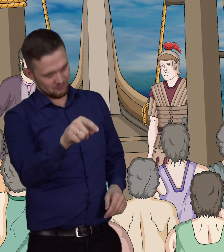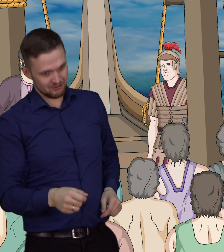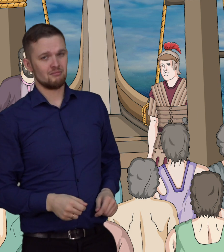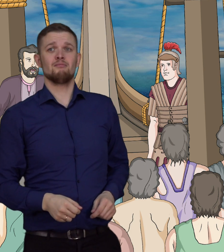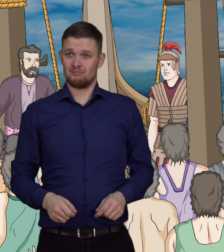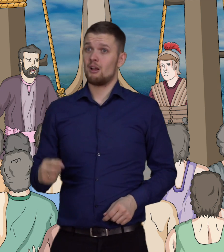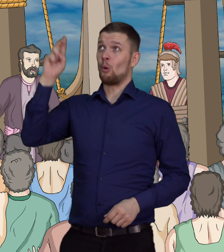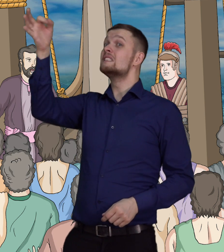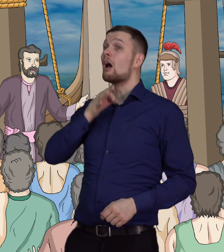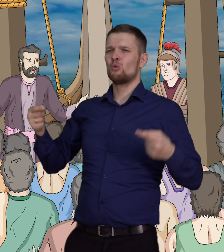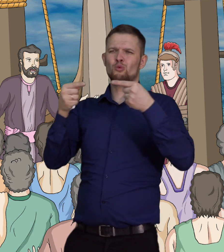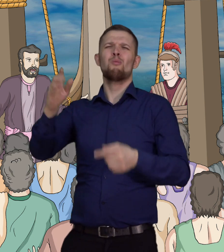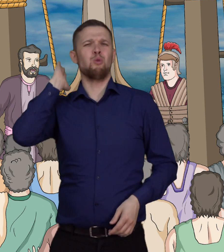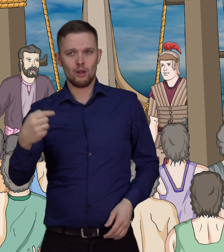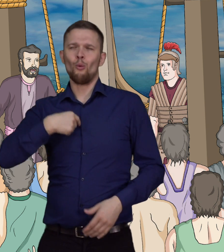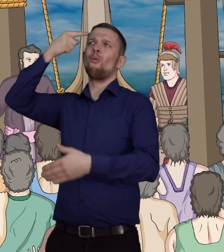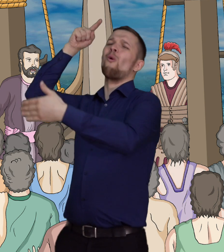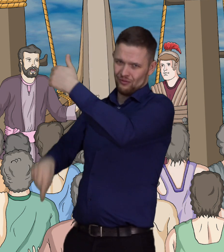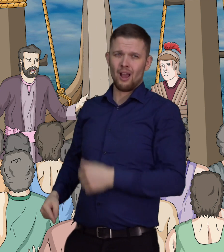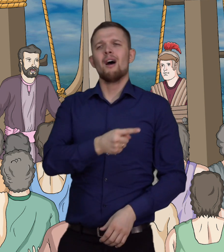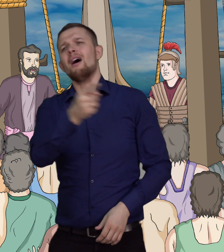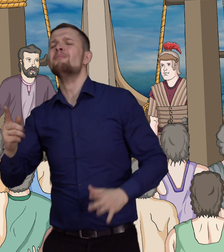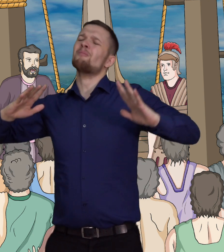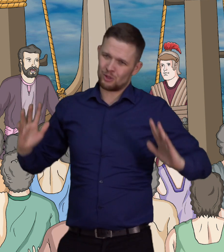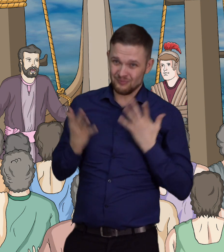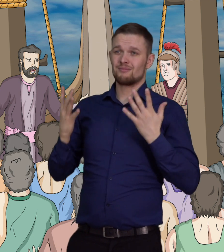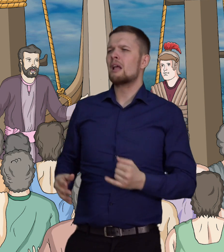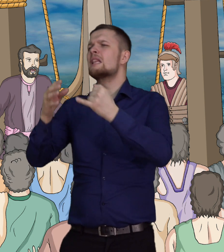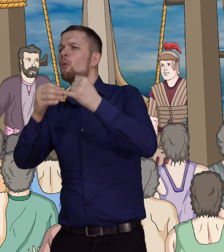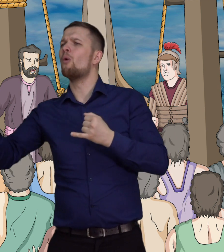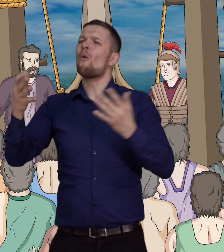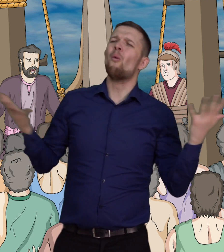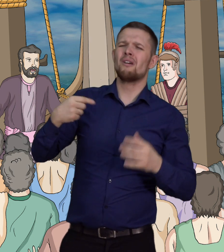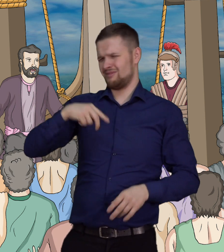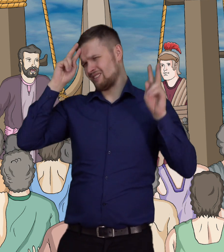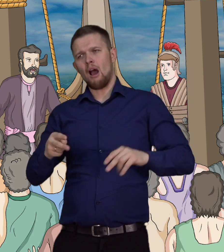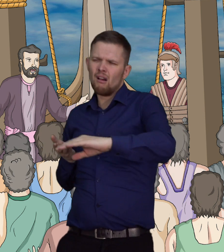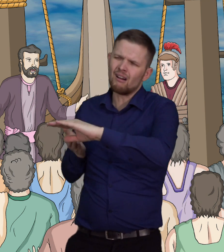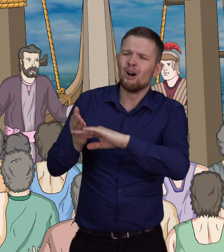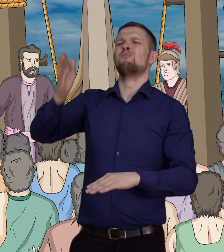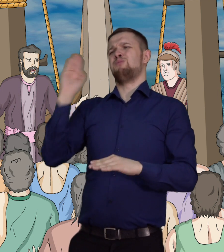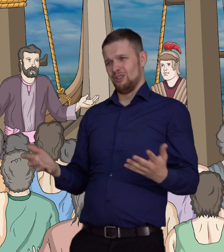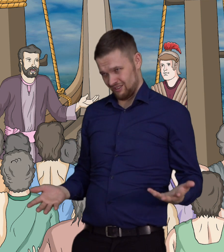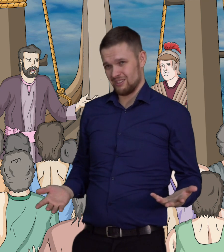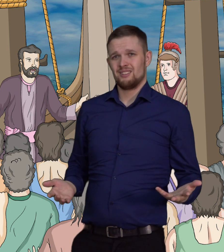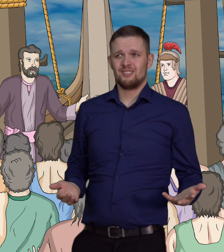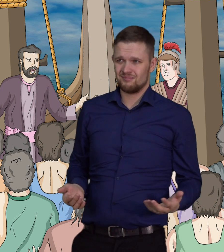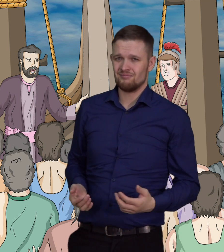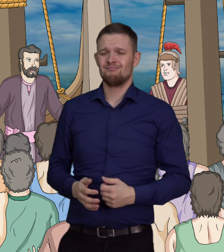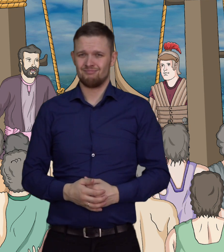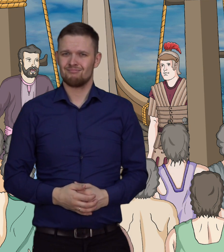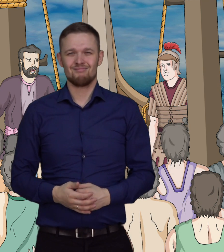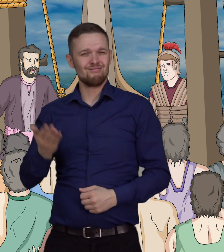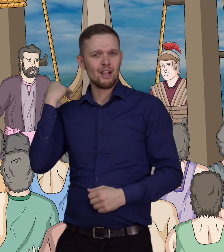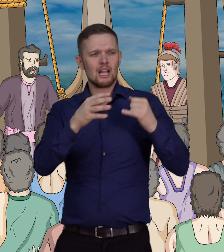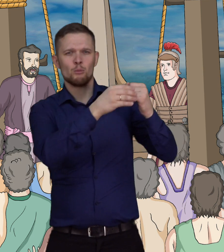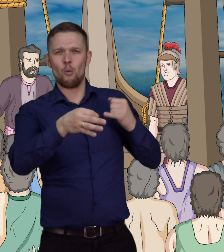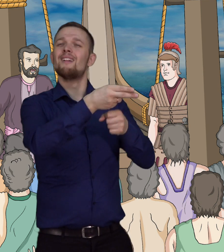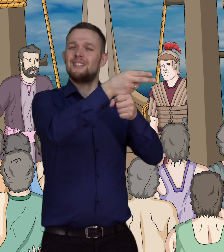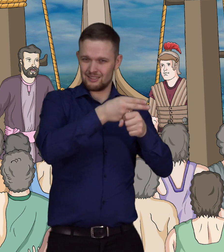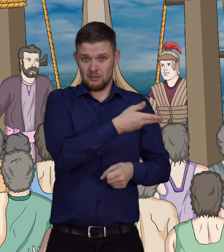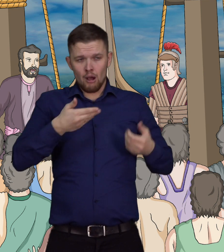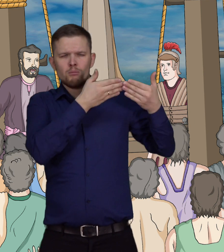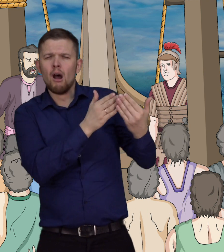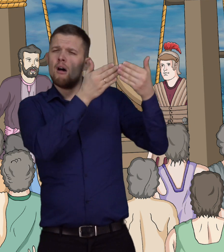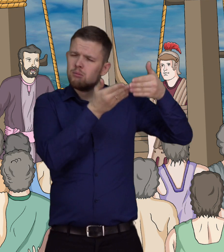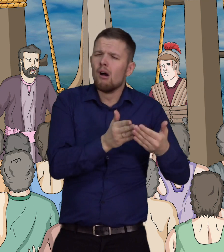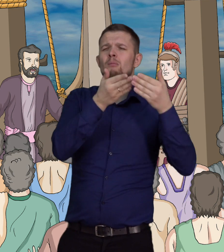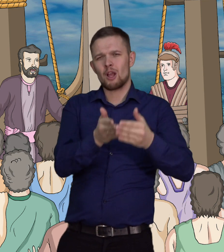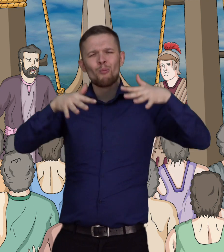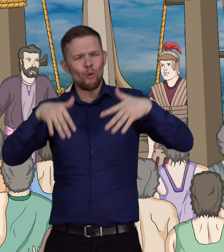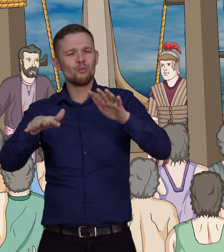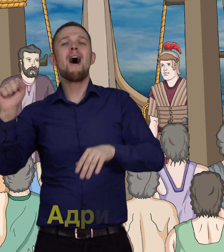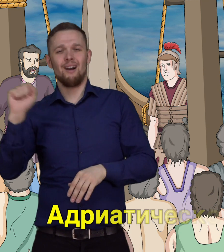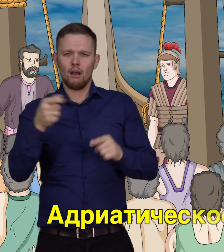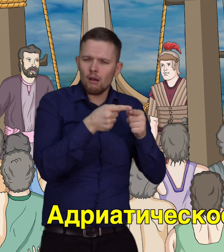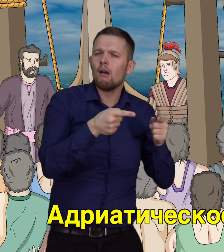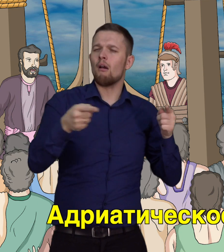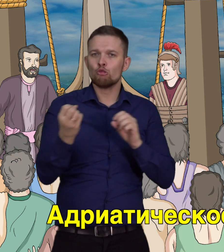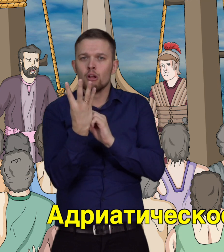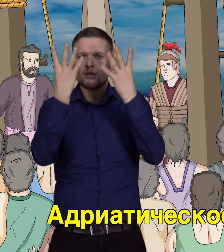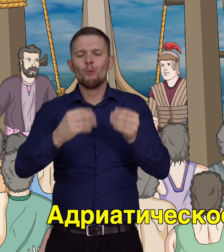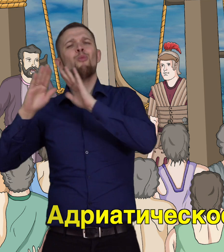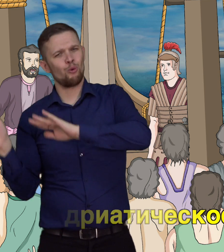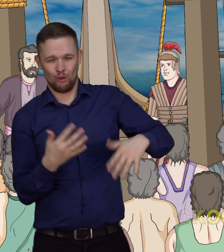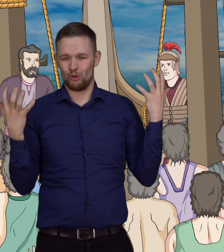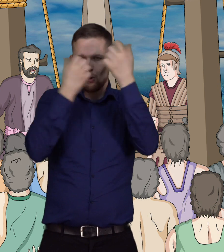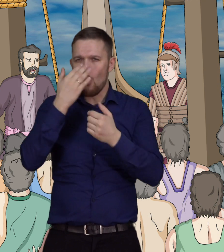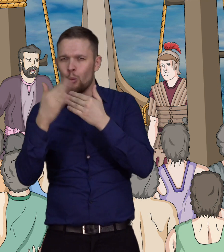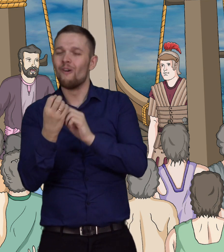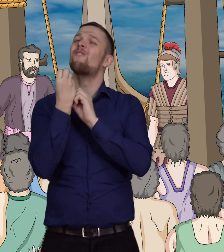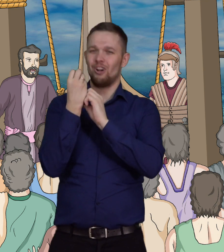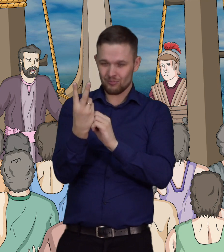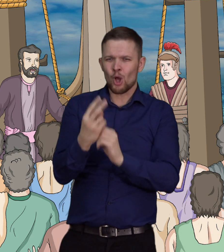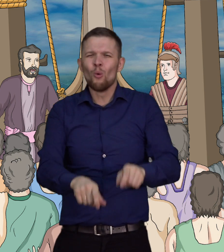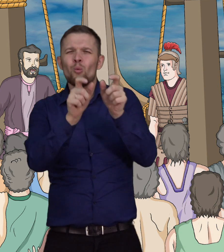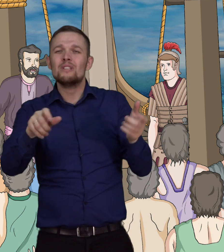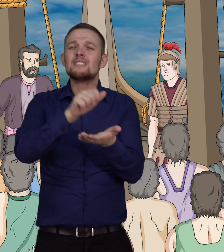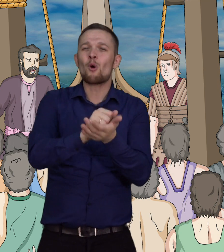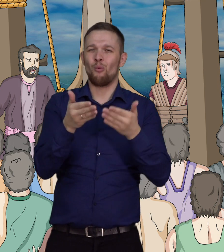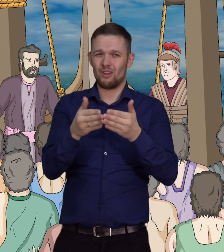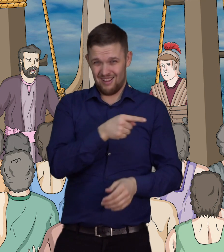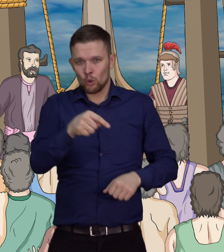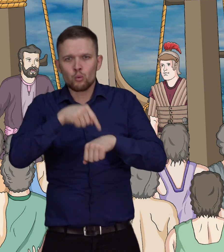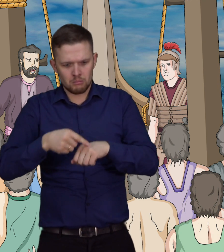So take courage, men, for I believe God that it will happen just as He told me. However, we must run aground on some island.”